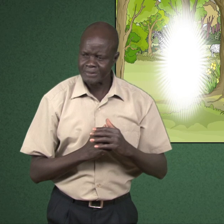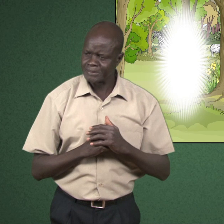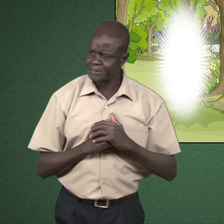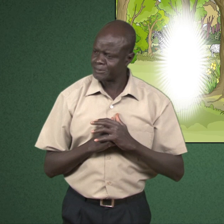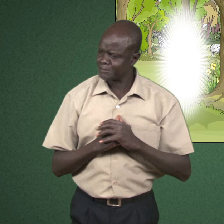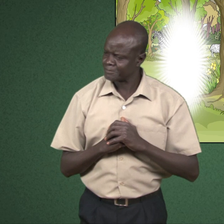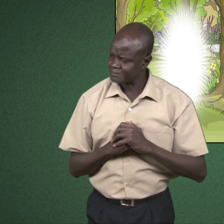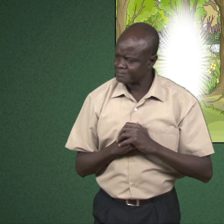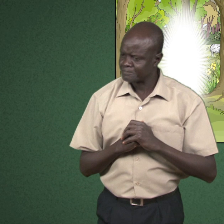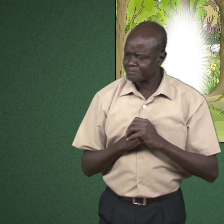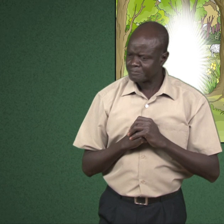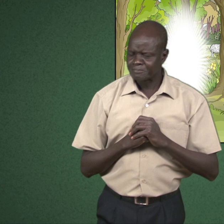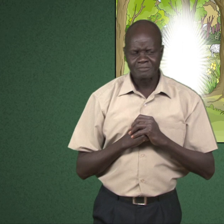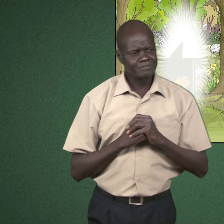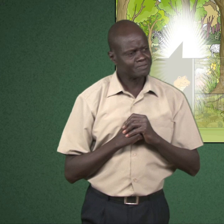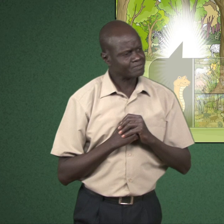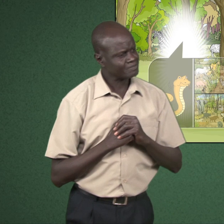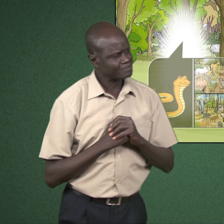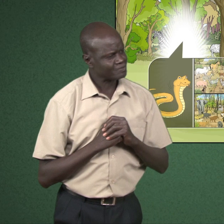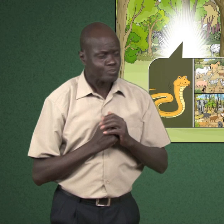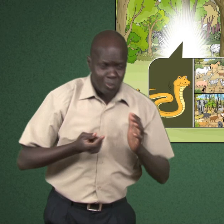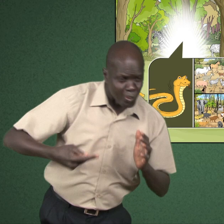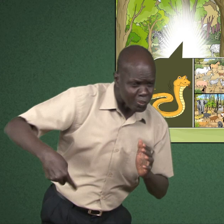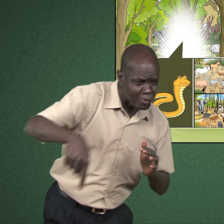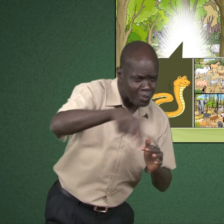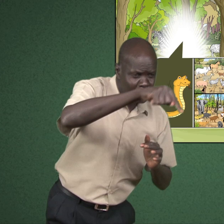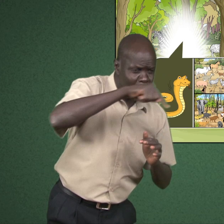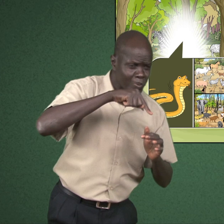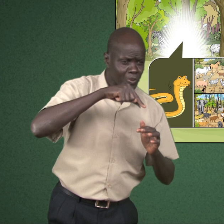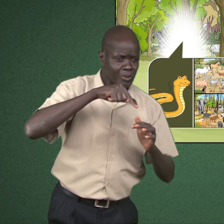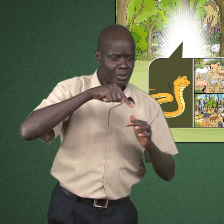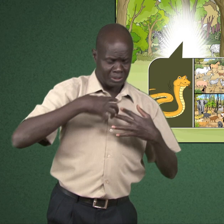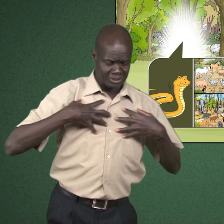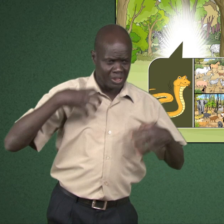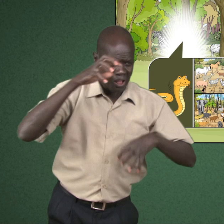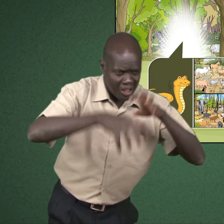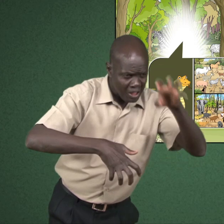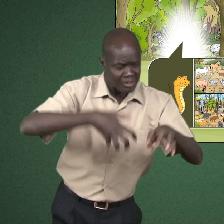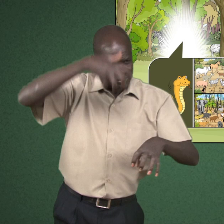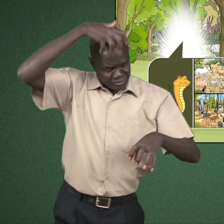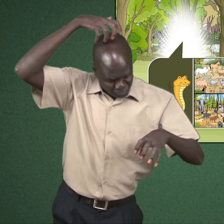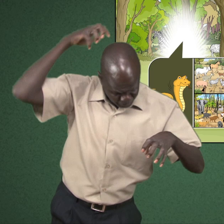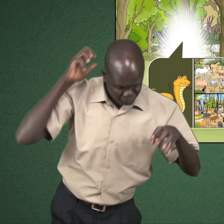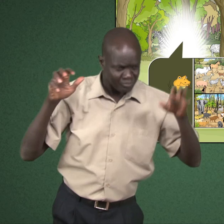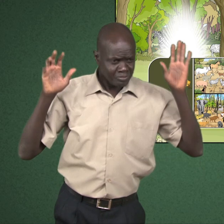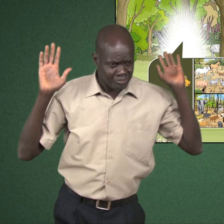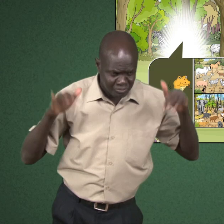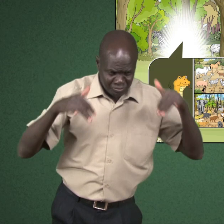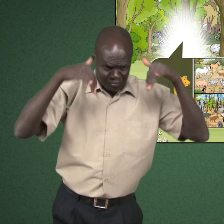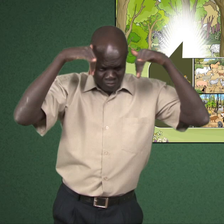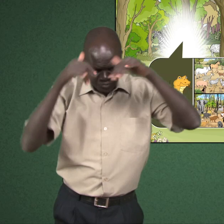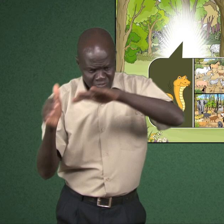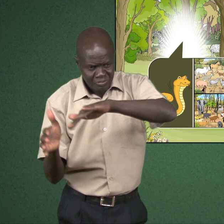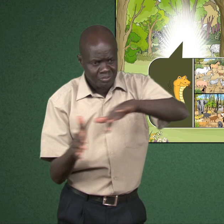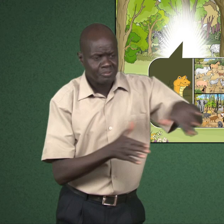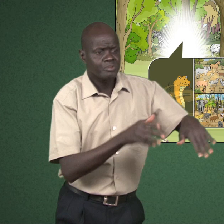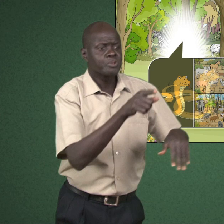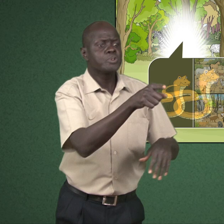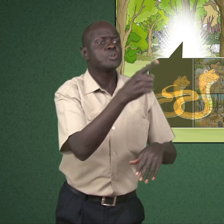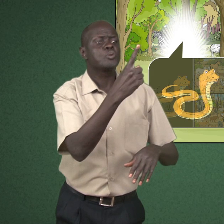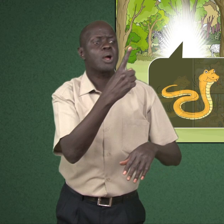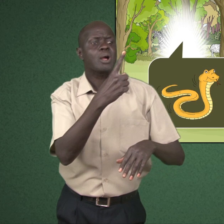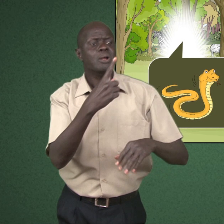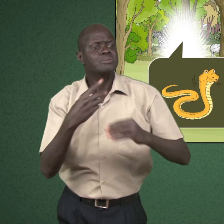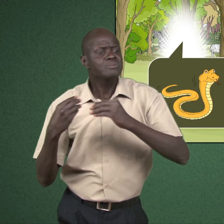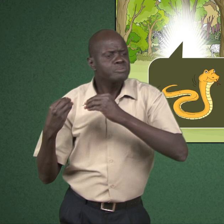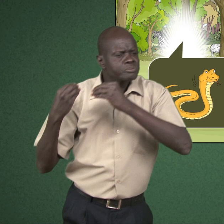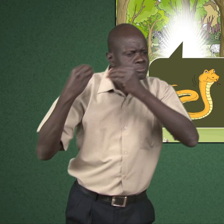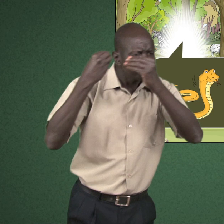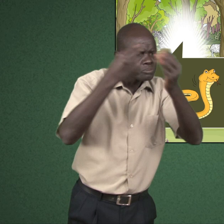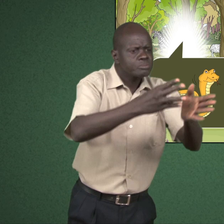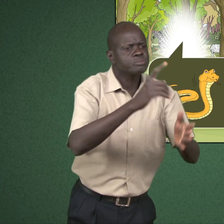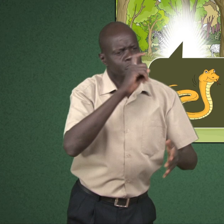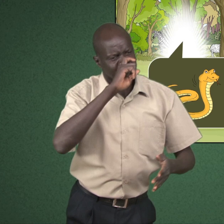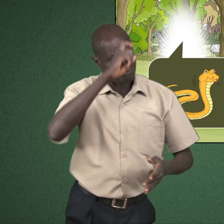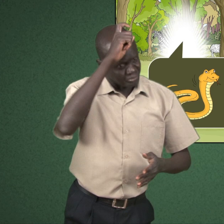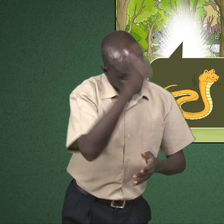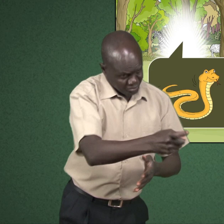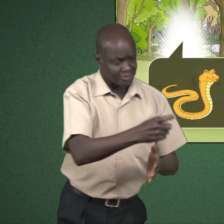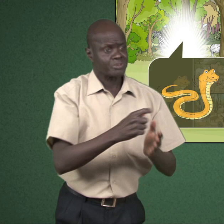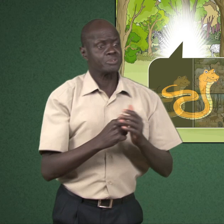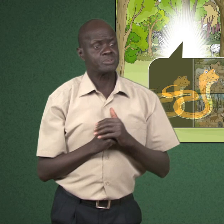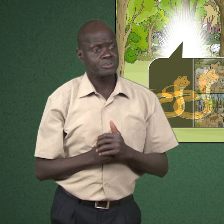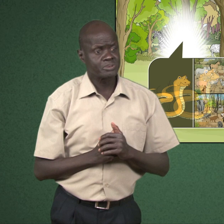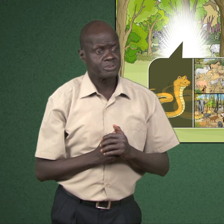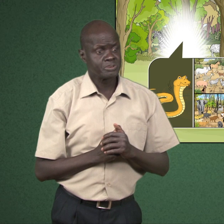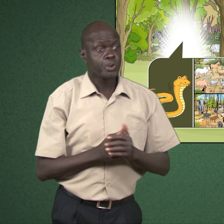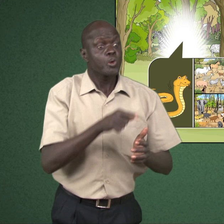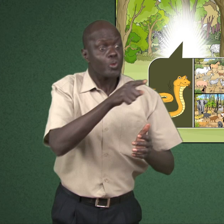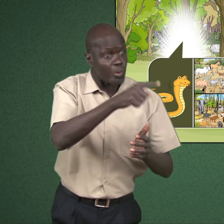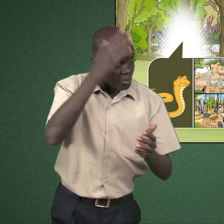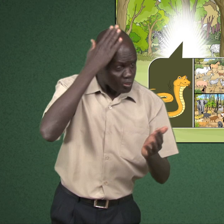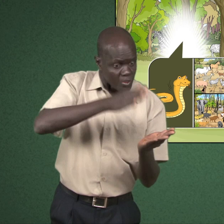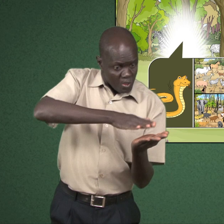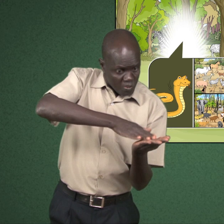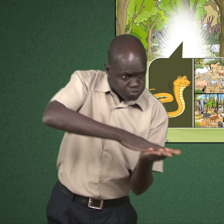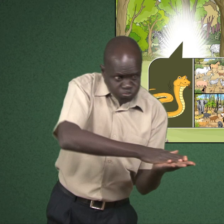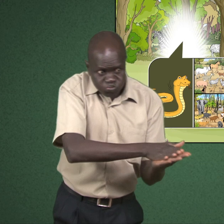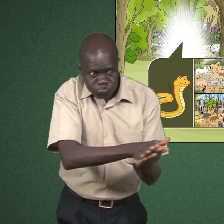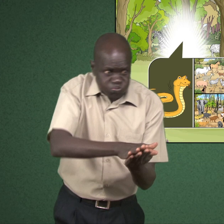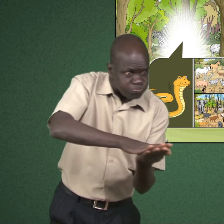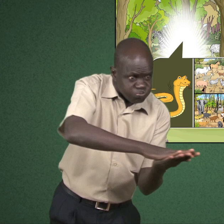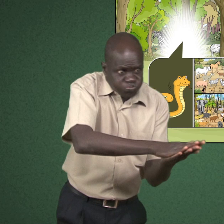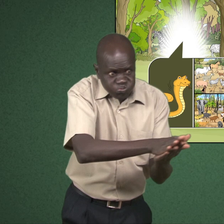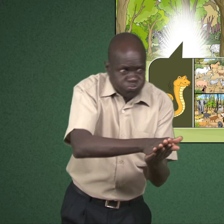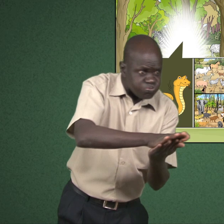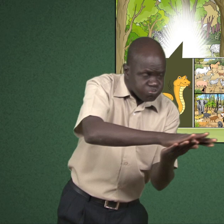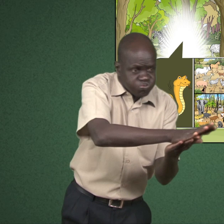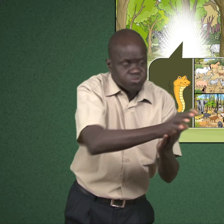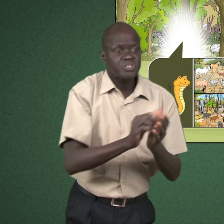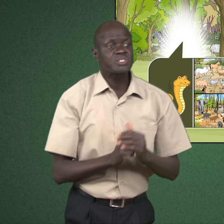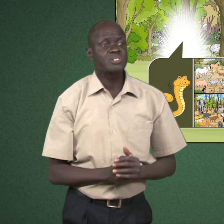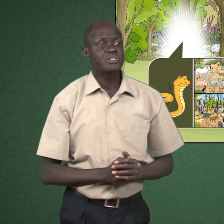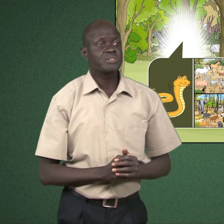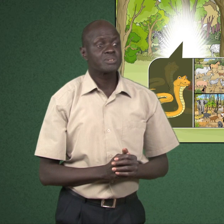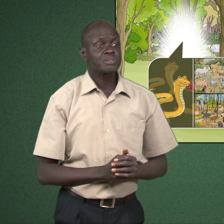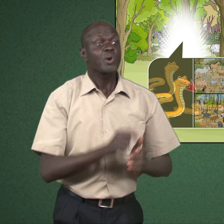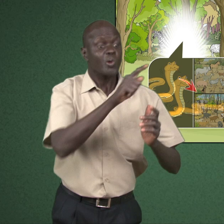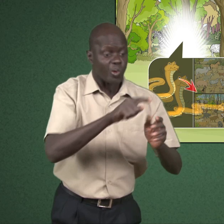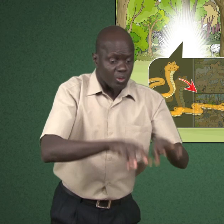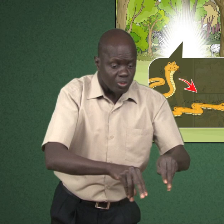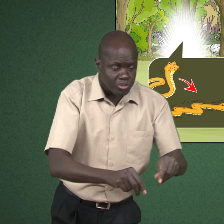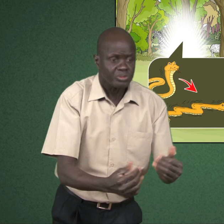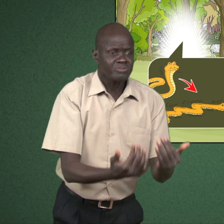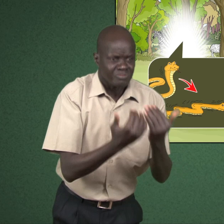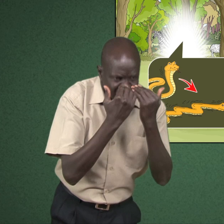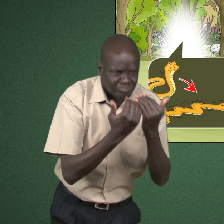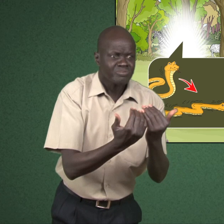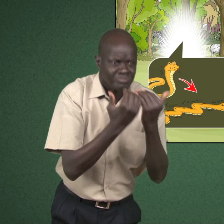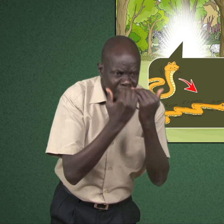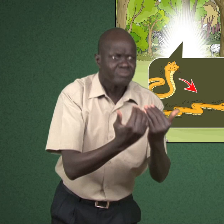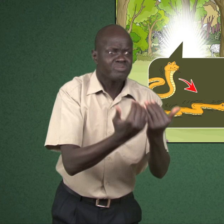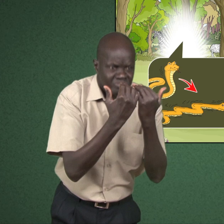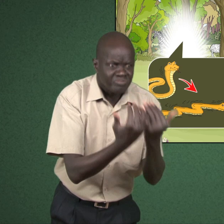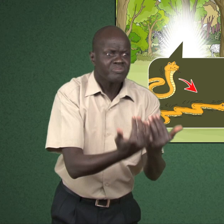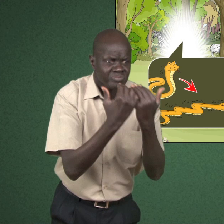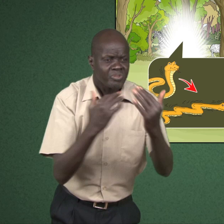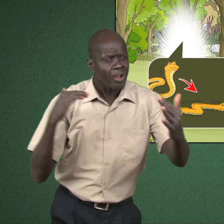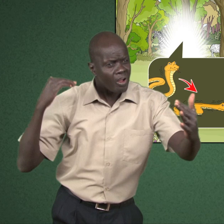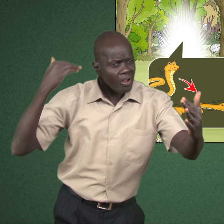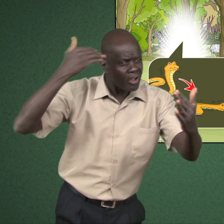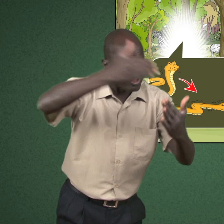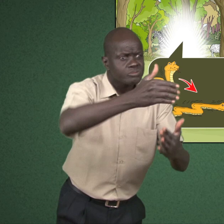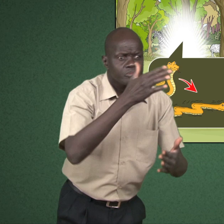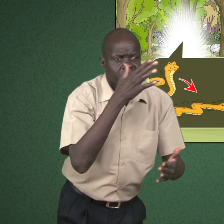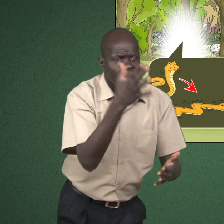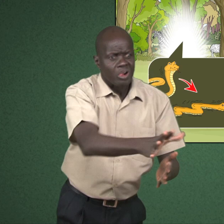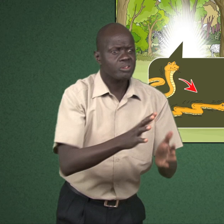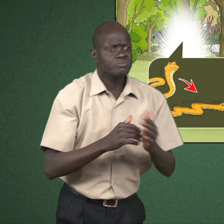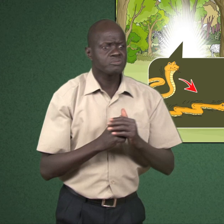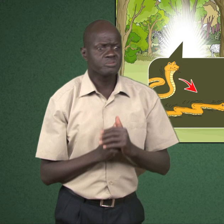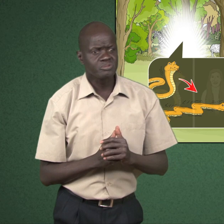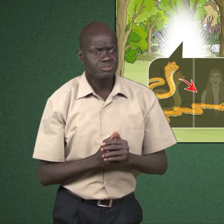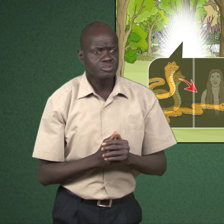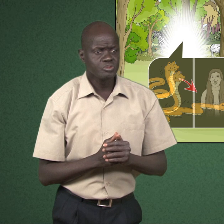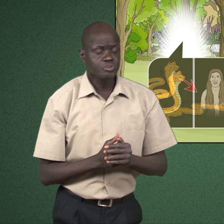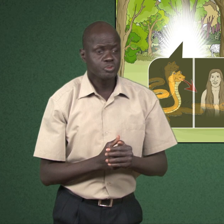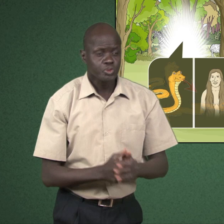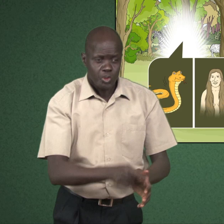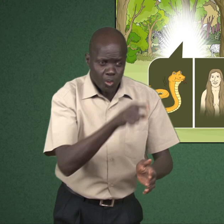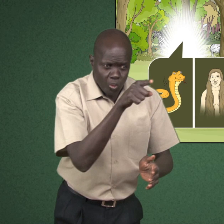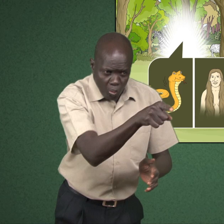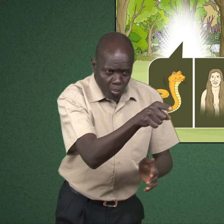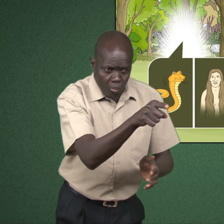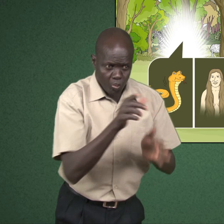So the LORD God said to the serpent: “Because you have done this, cursed are you above all livestock and every beast of the field! On your belly will you go, and dust you will eat, all the days of your life.